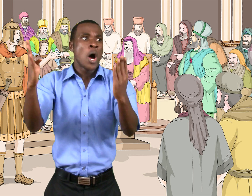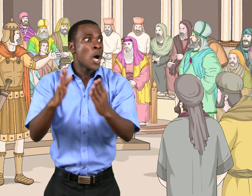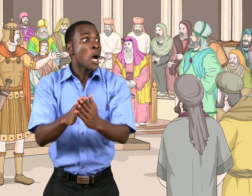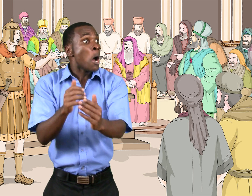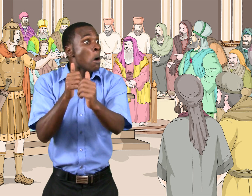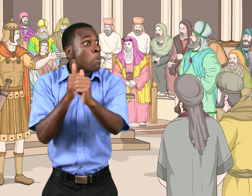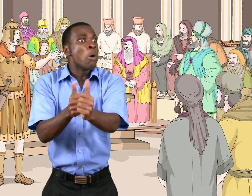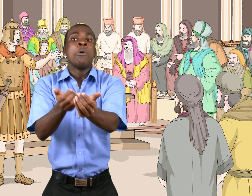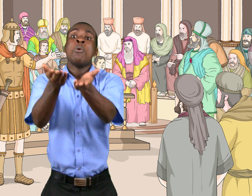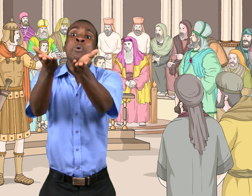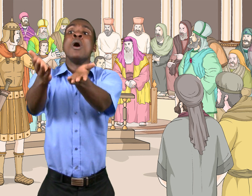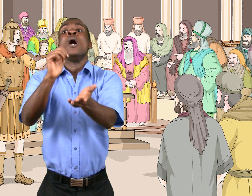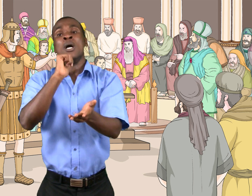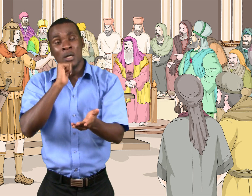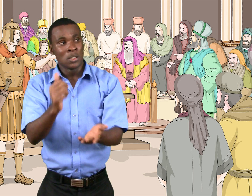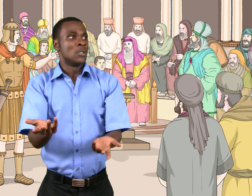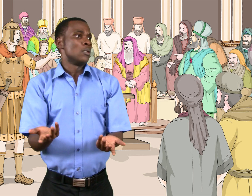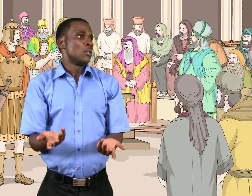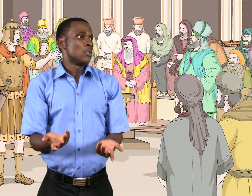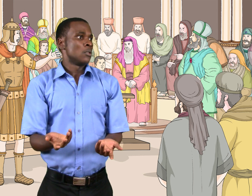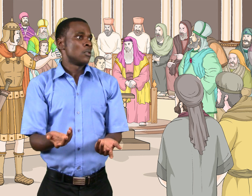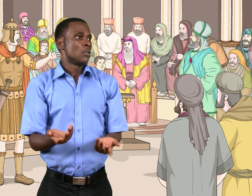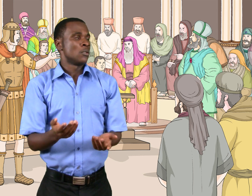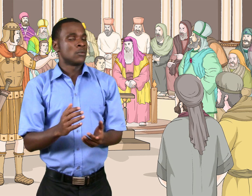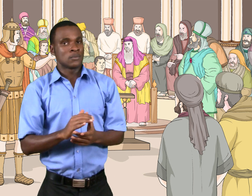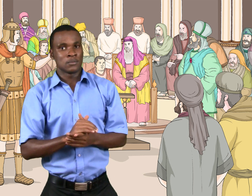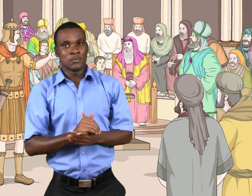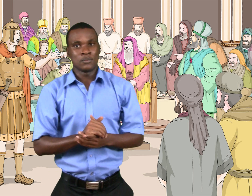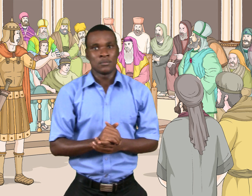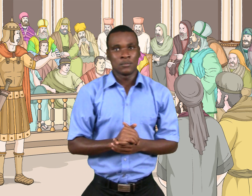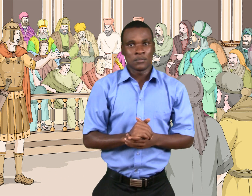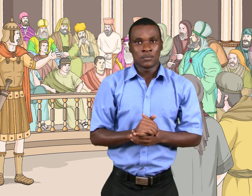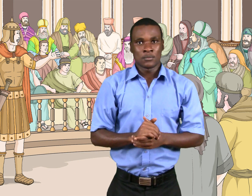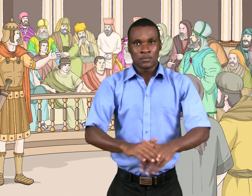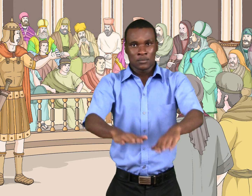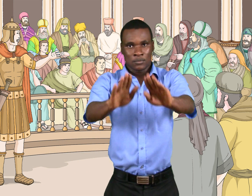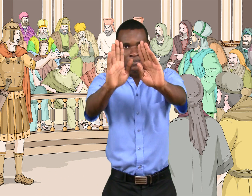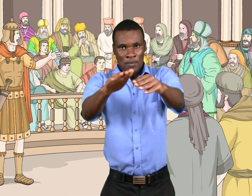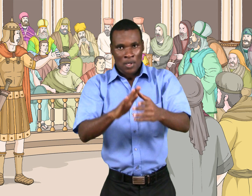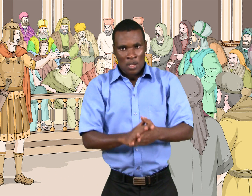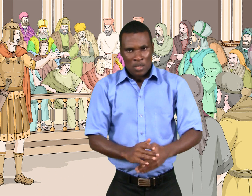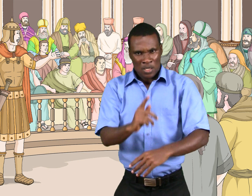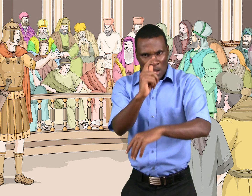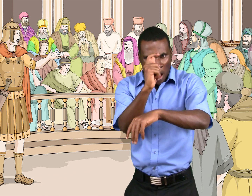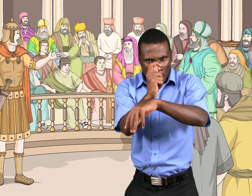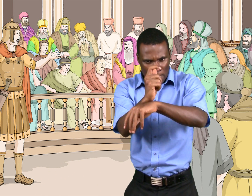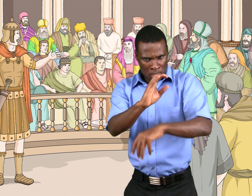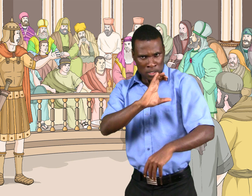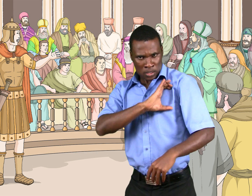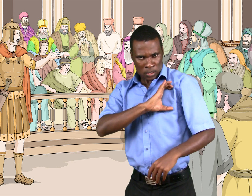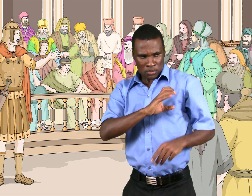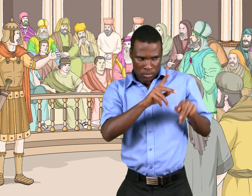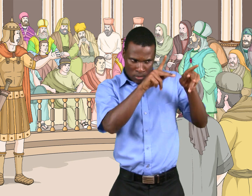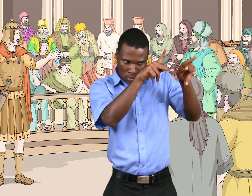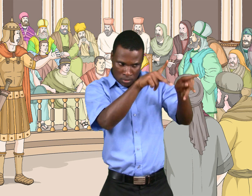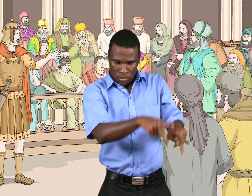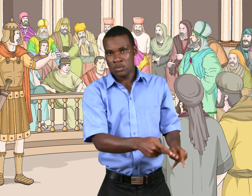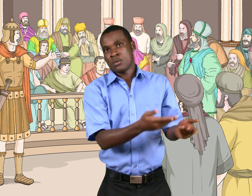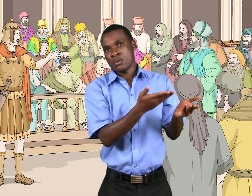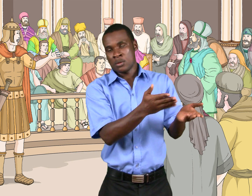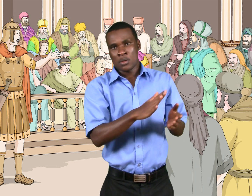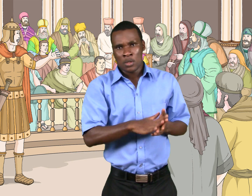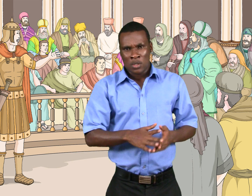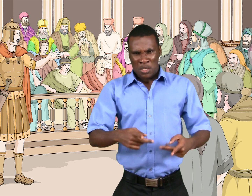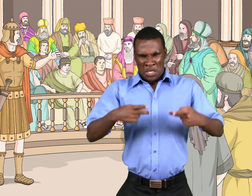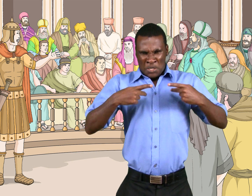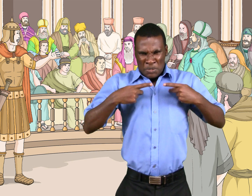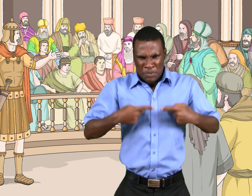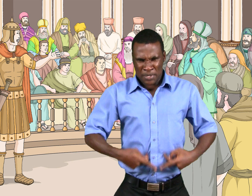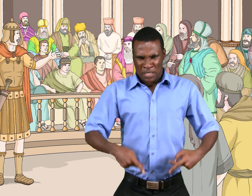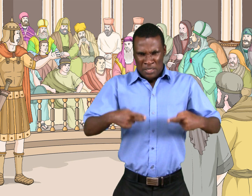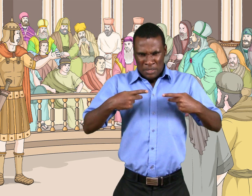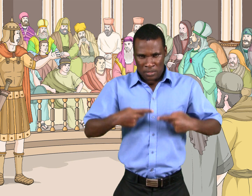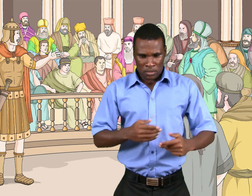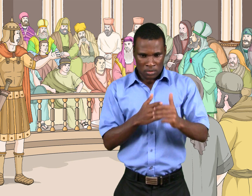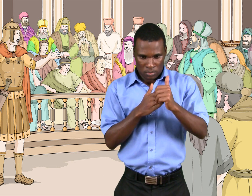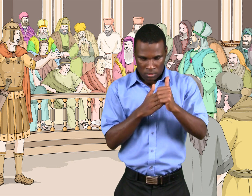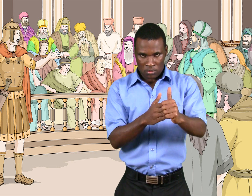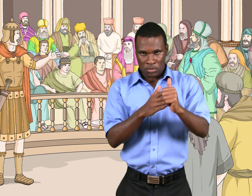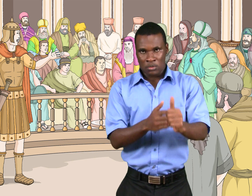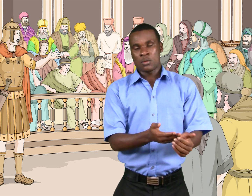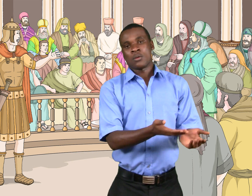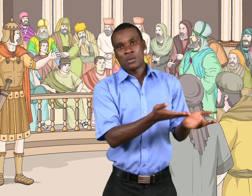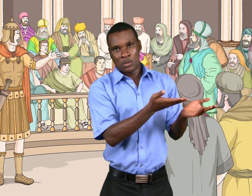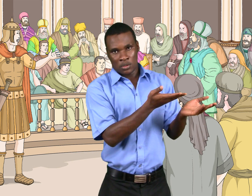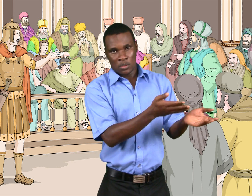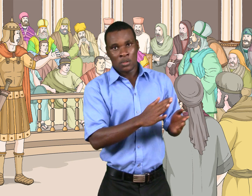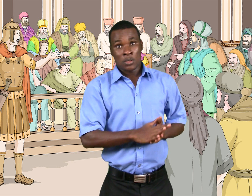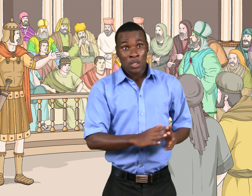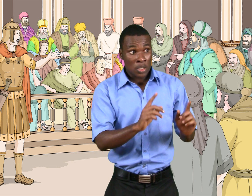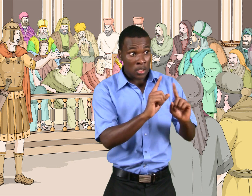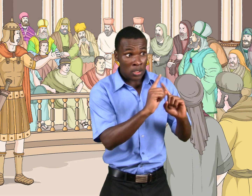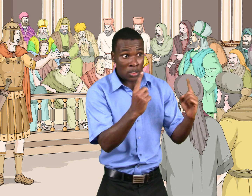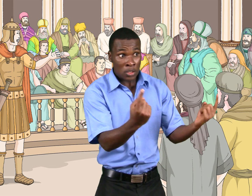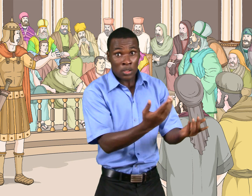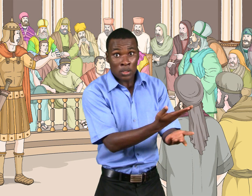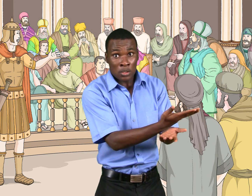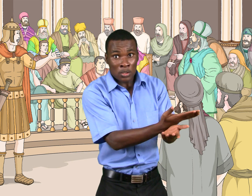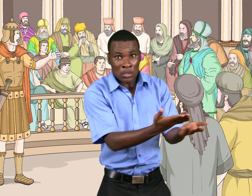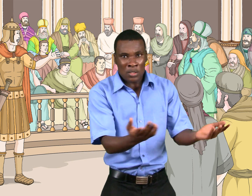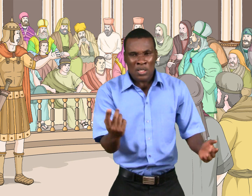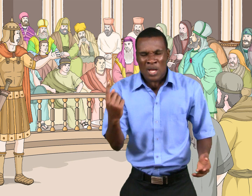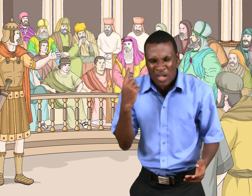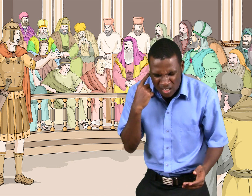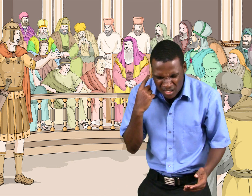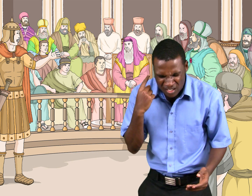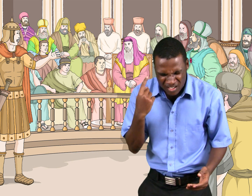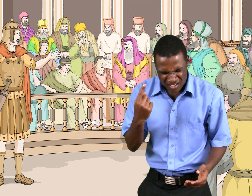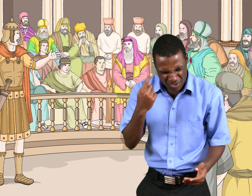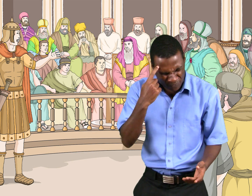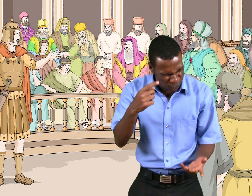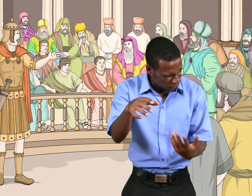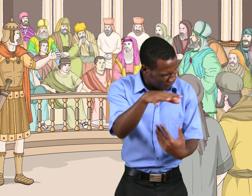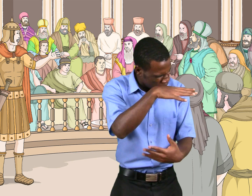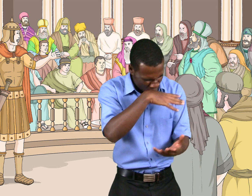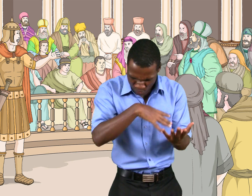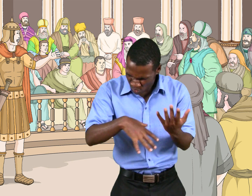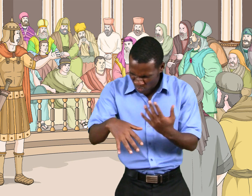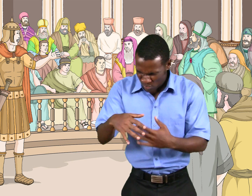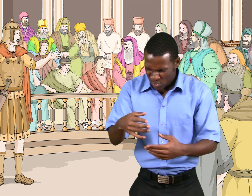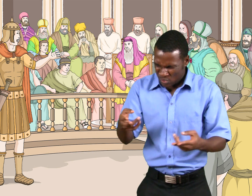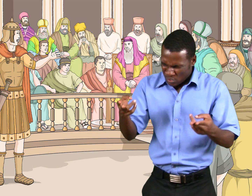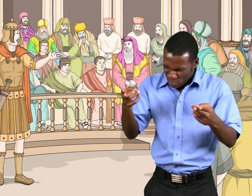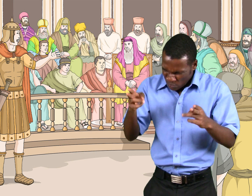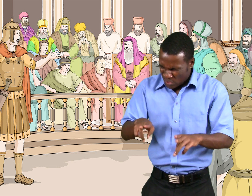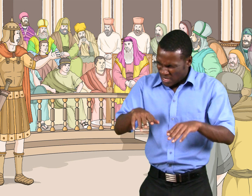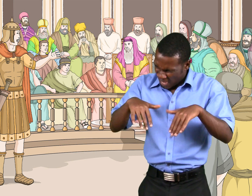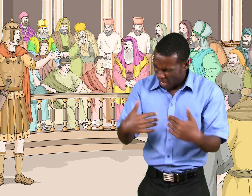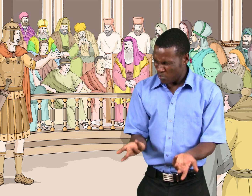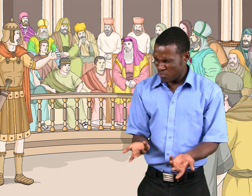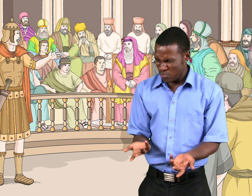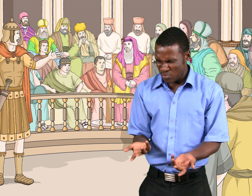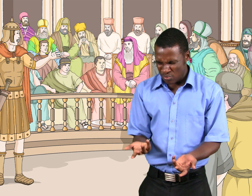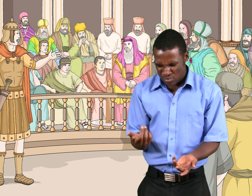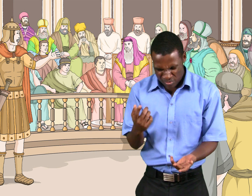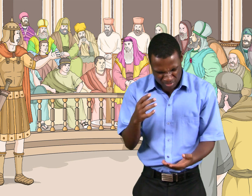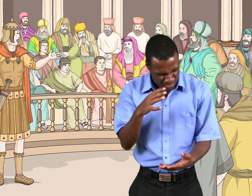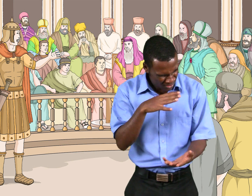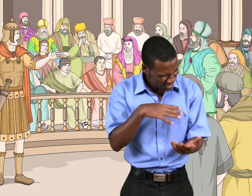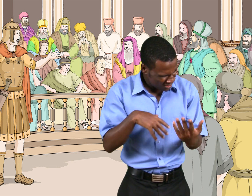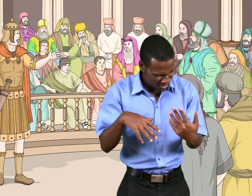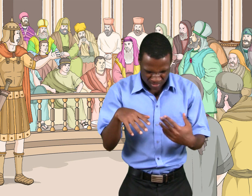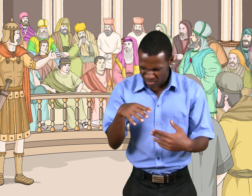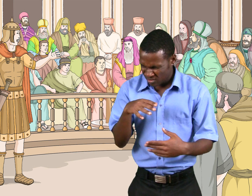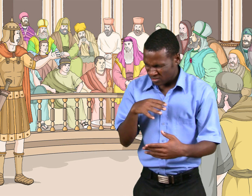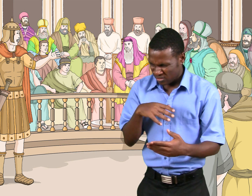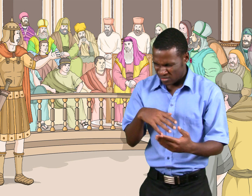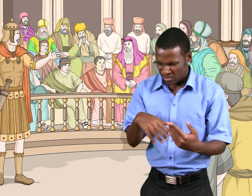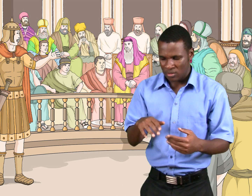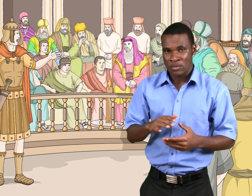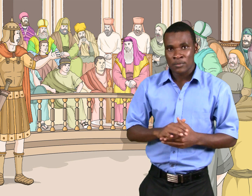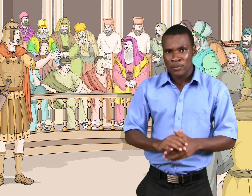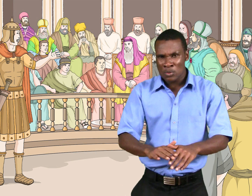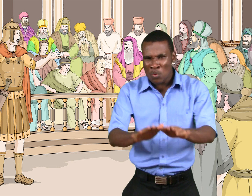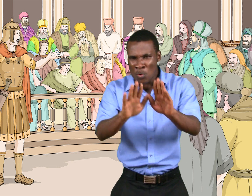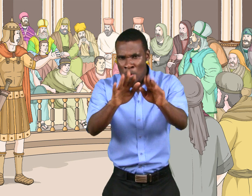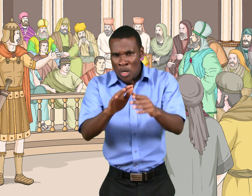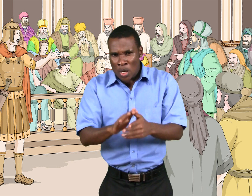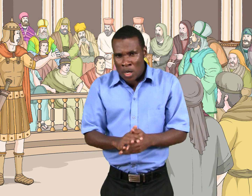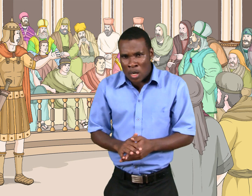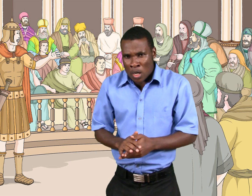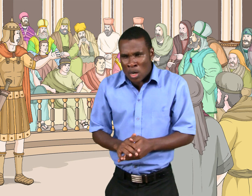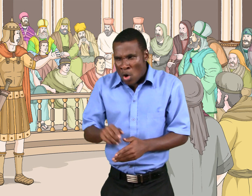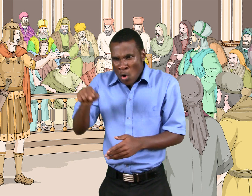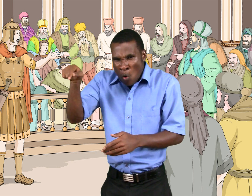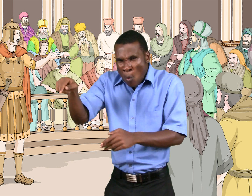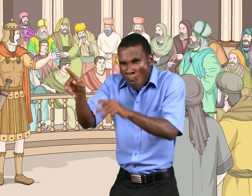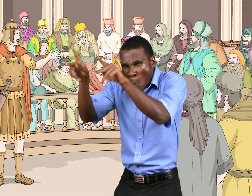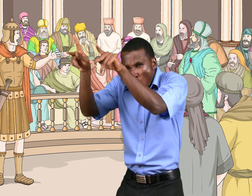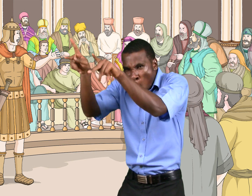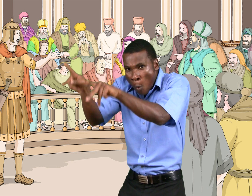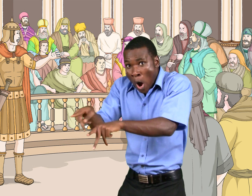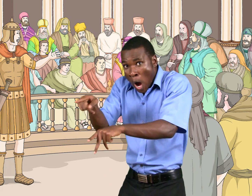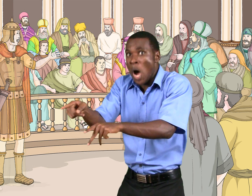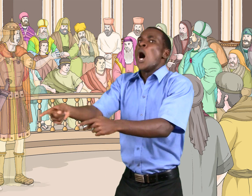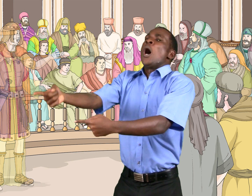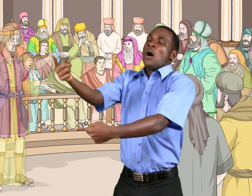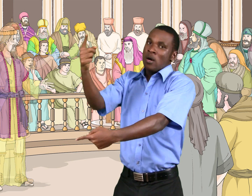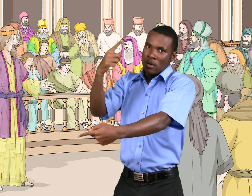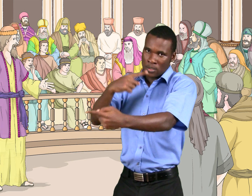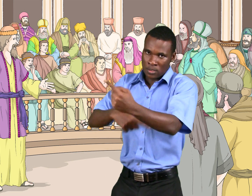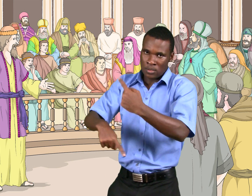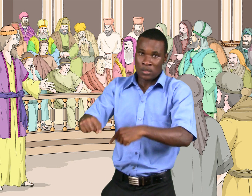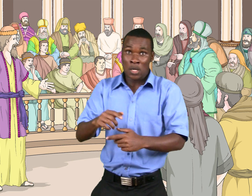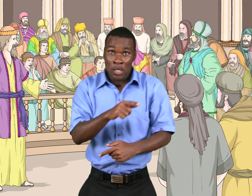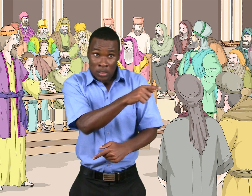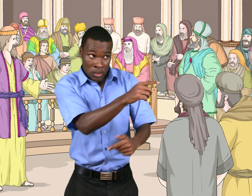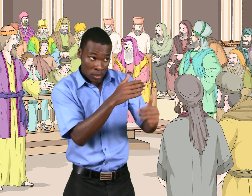When the captain of the temple guard and the chief priests heard this account, they were perplexed as to what was happening.